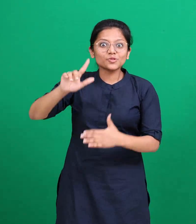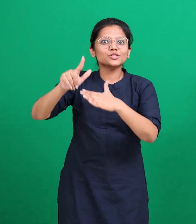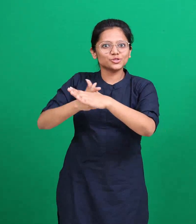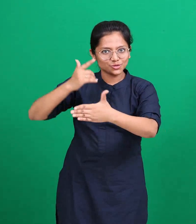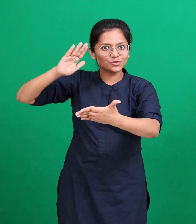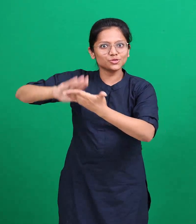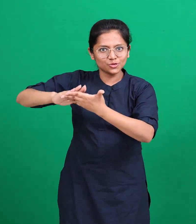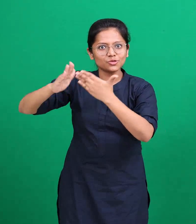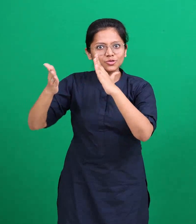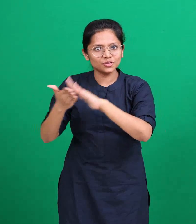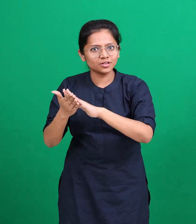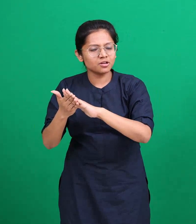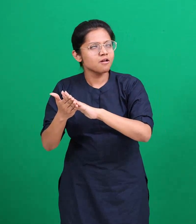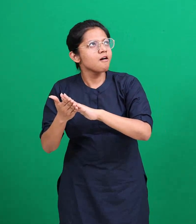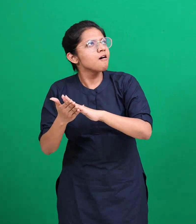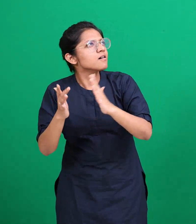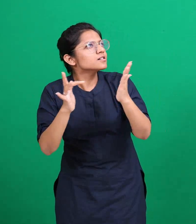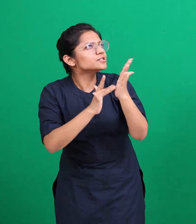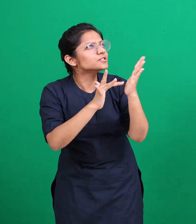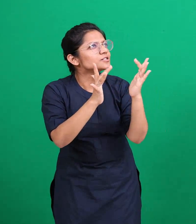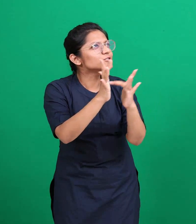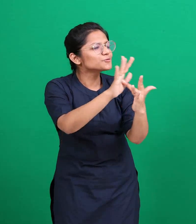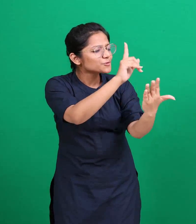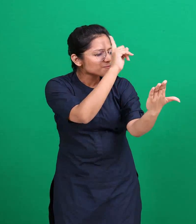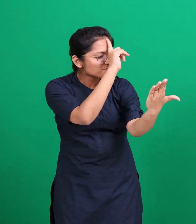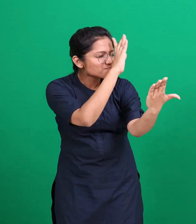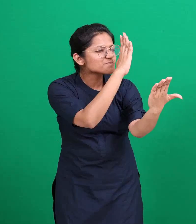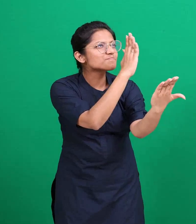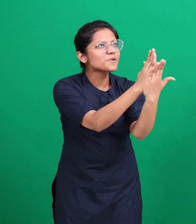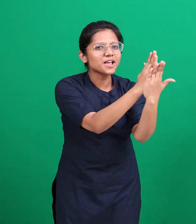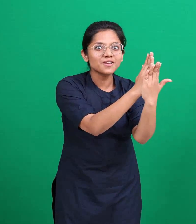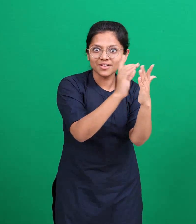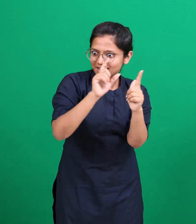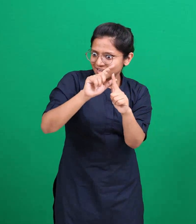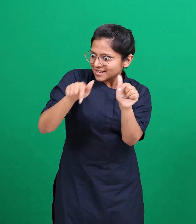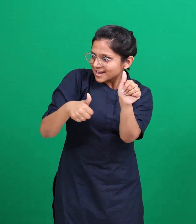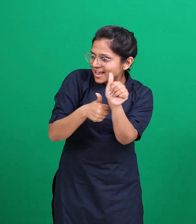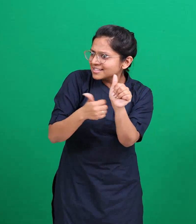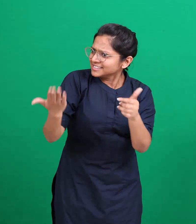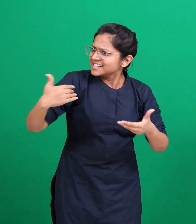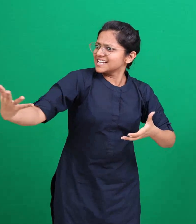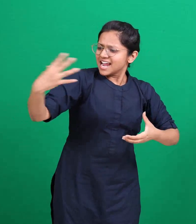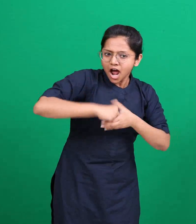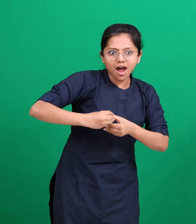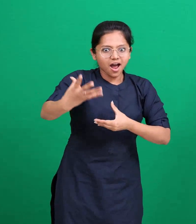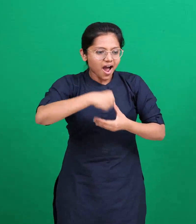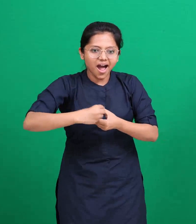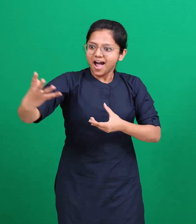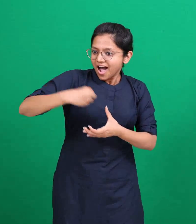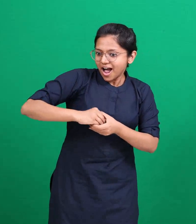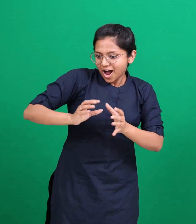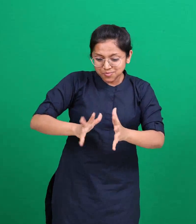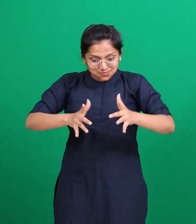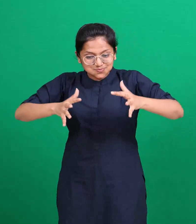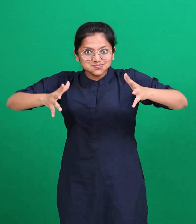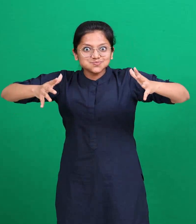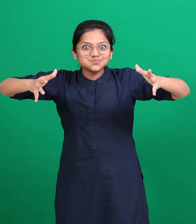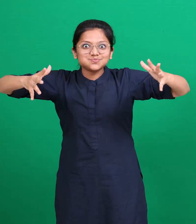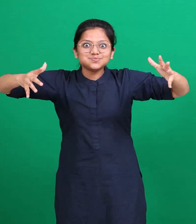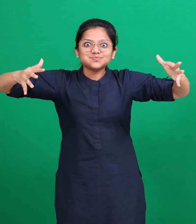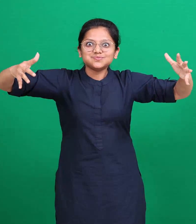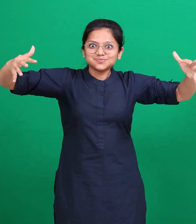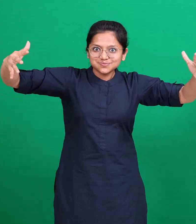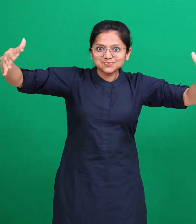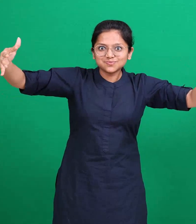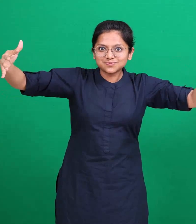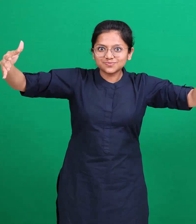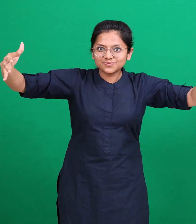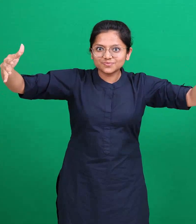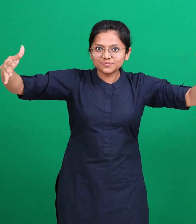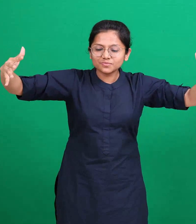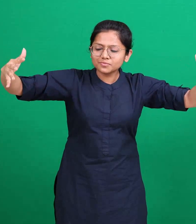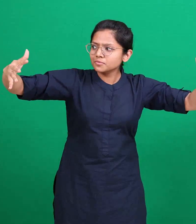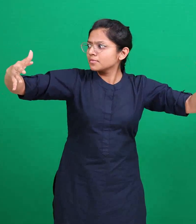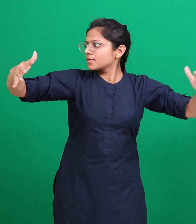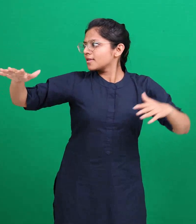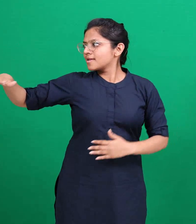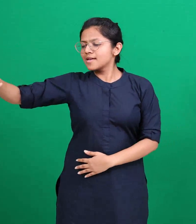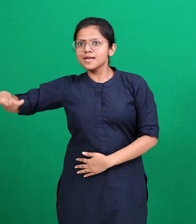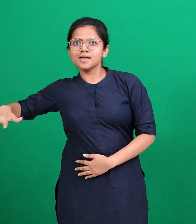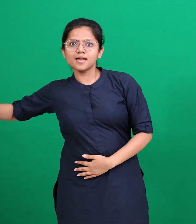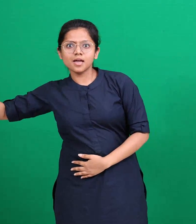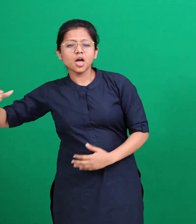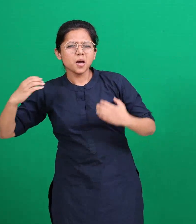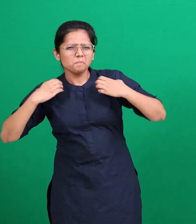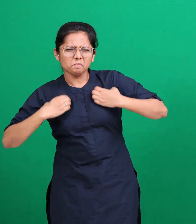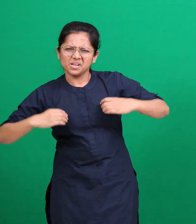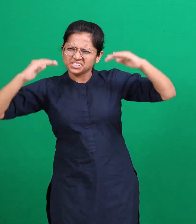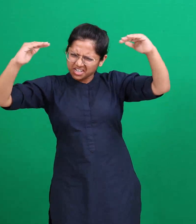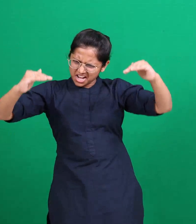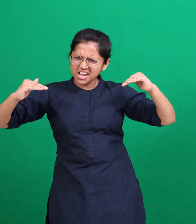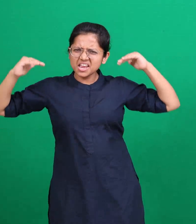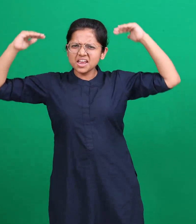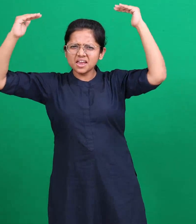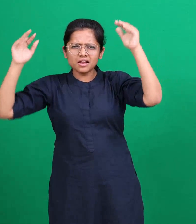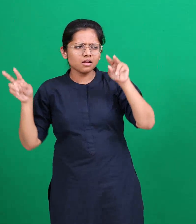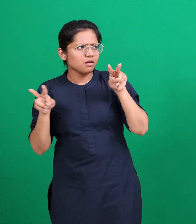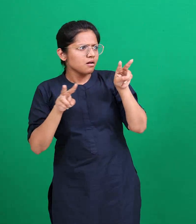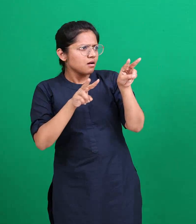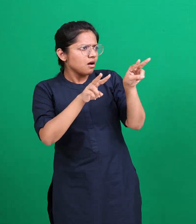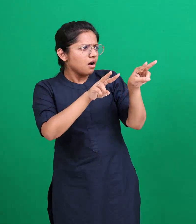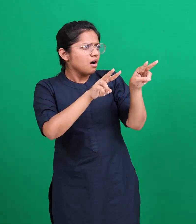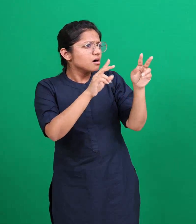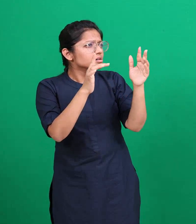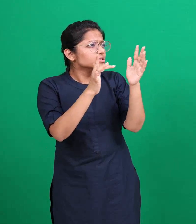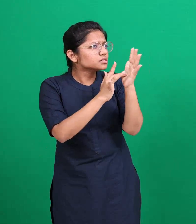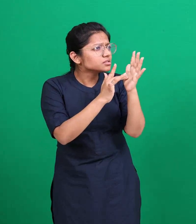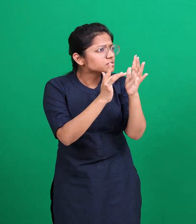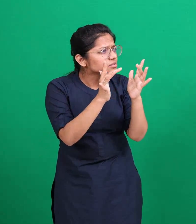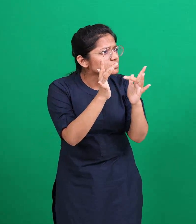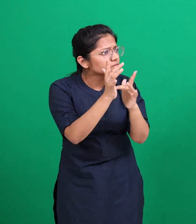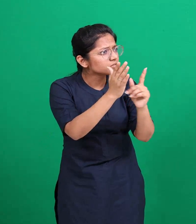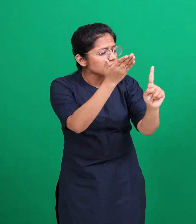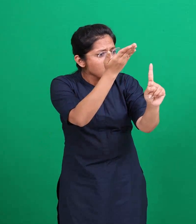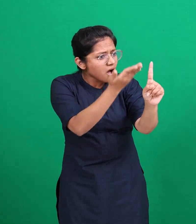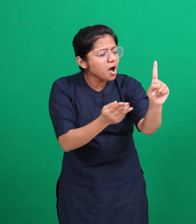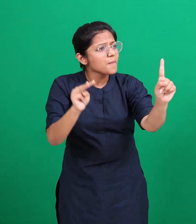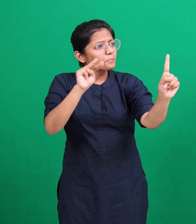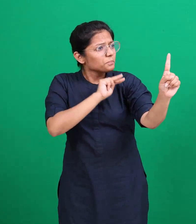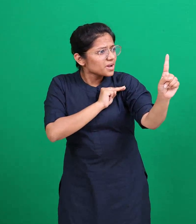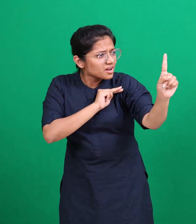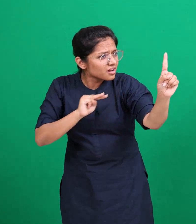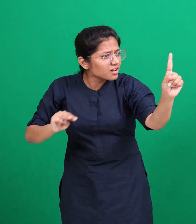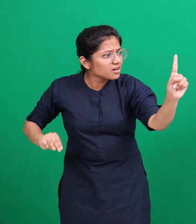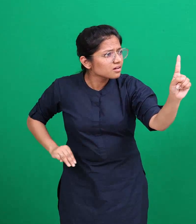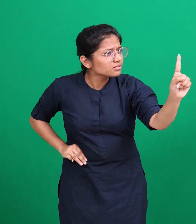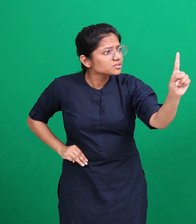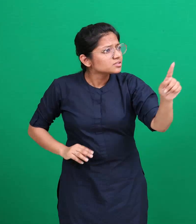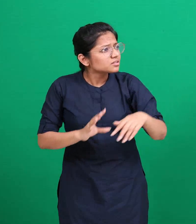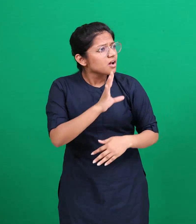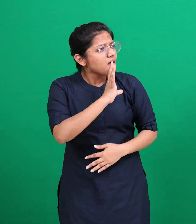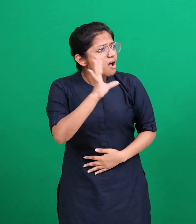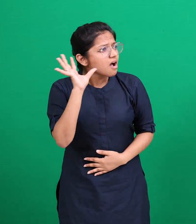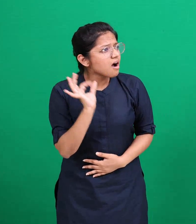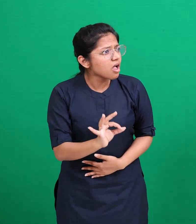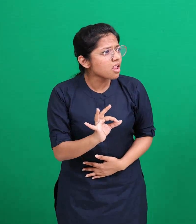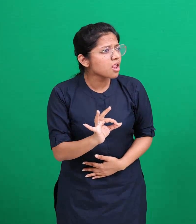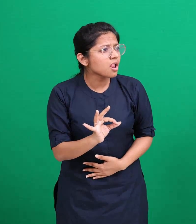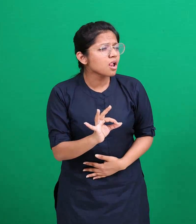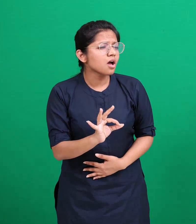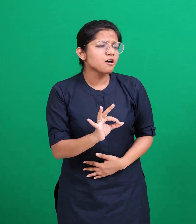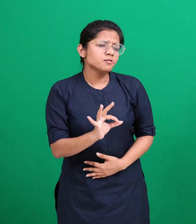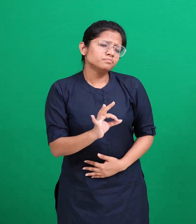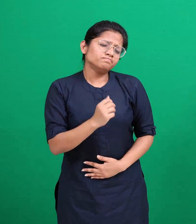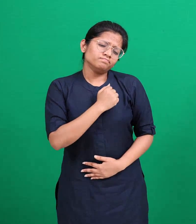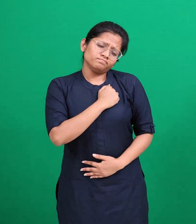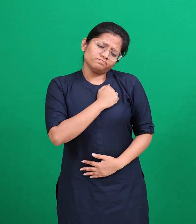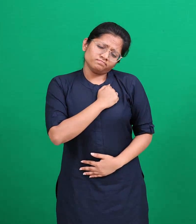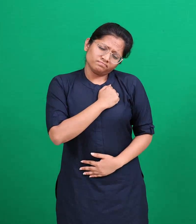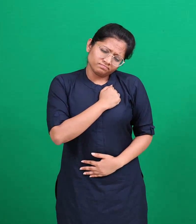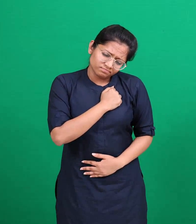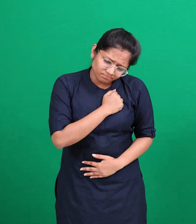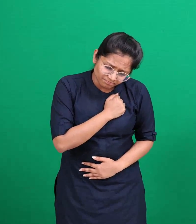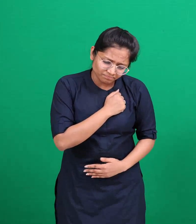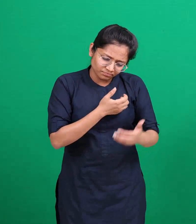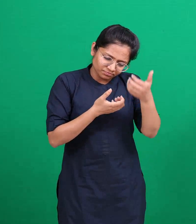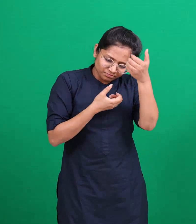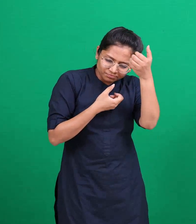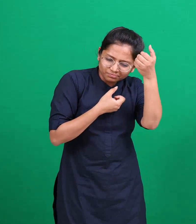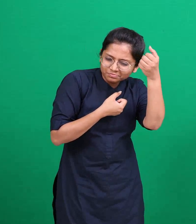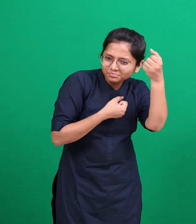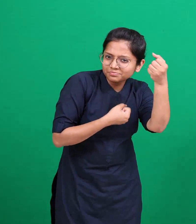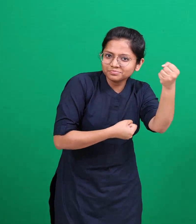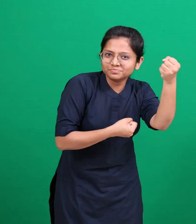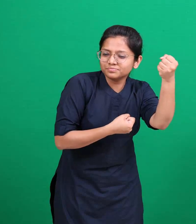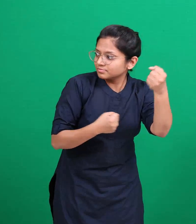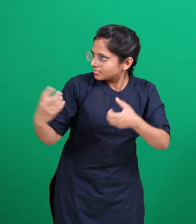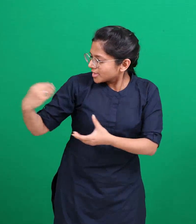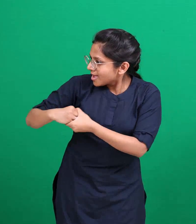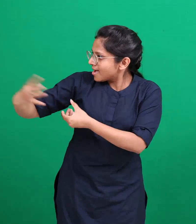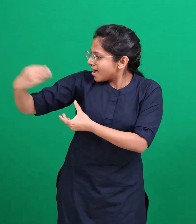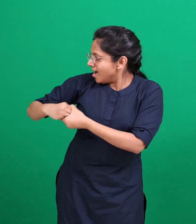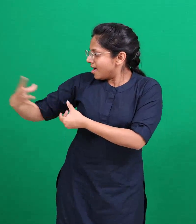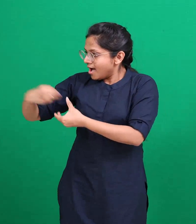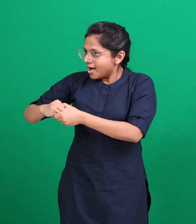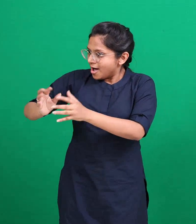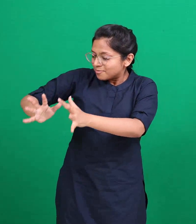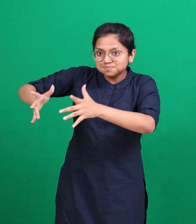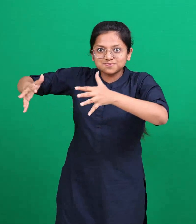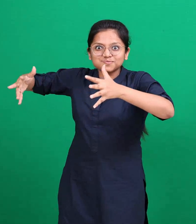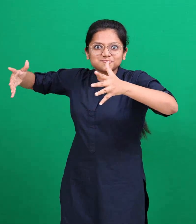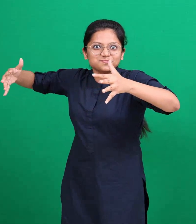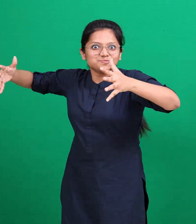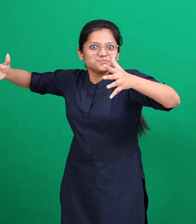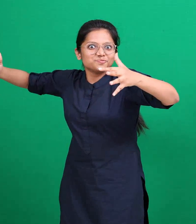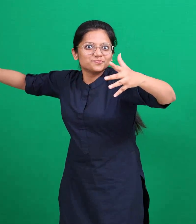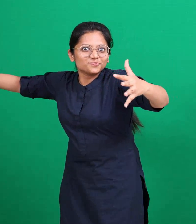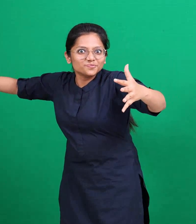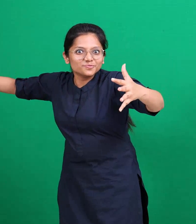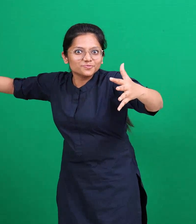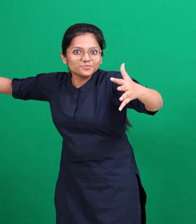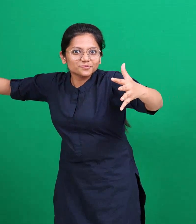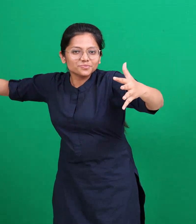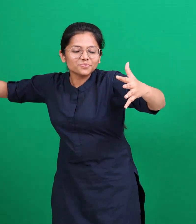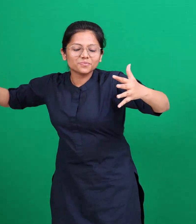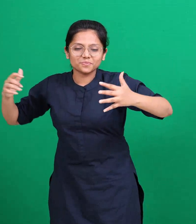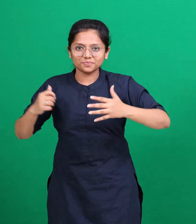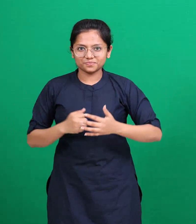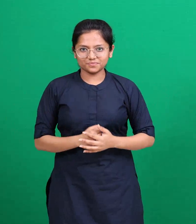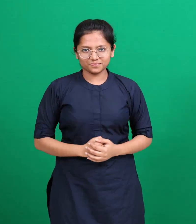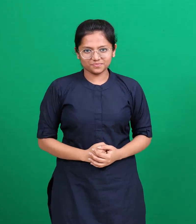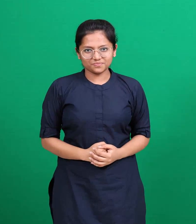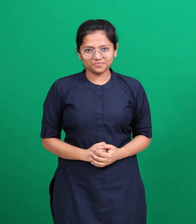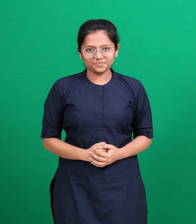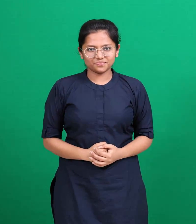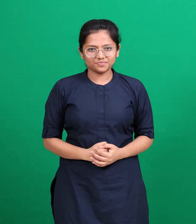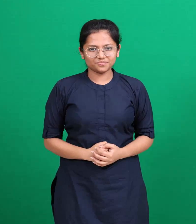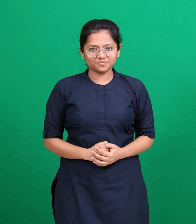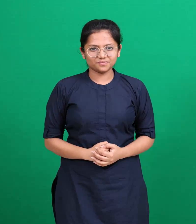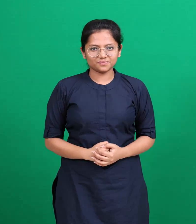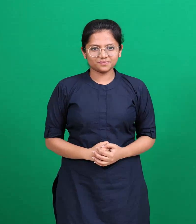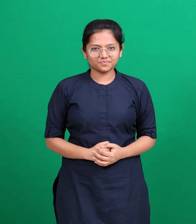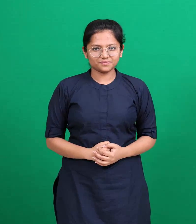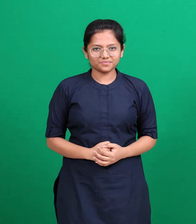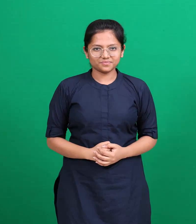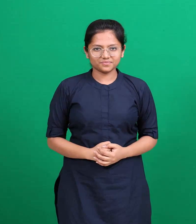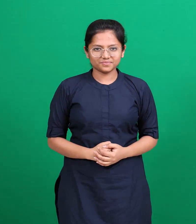The number of disciples in Jerusalem grew rapidly, and a great number of priests became obedient to the faith.